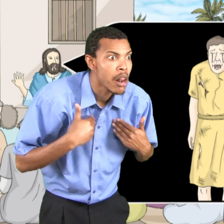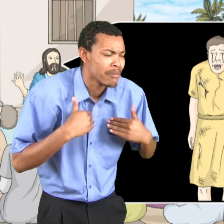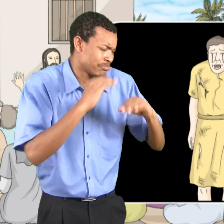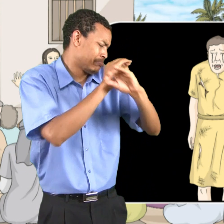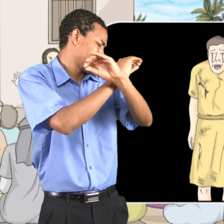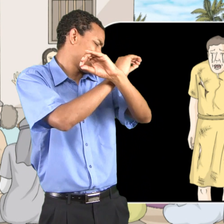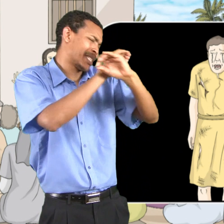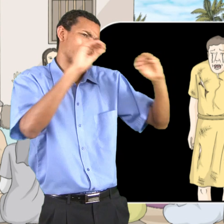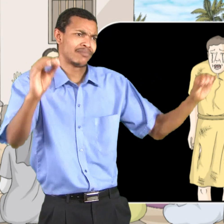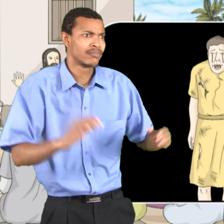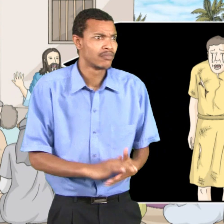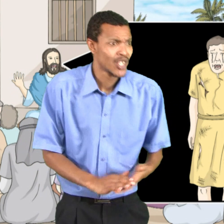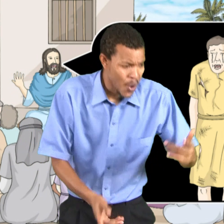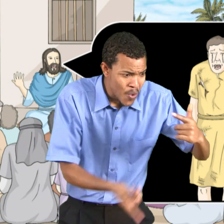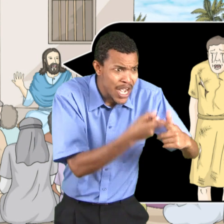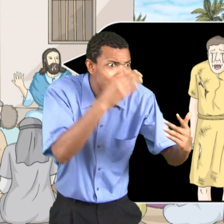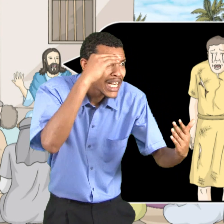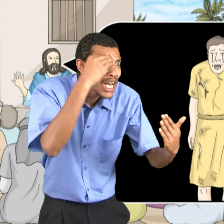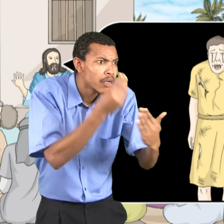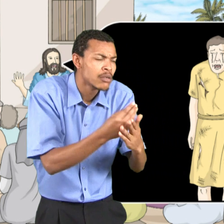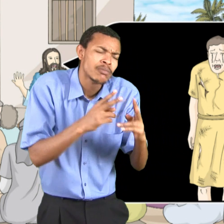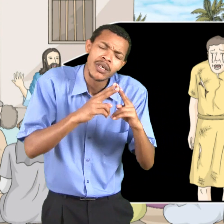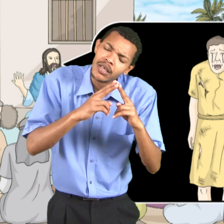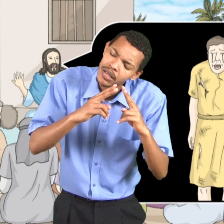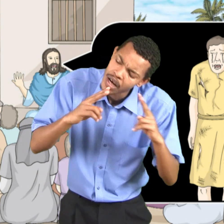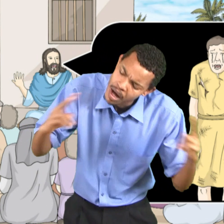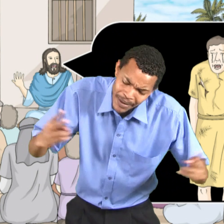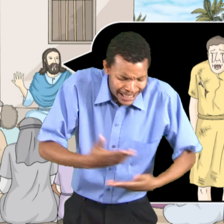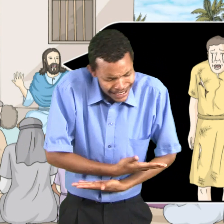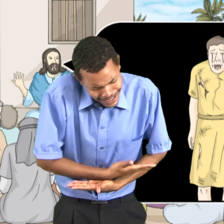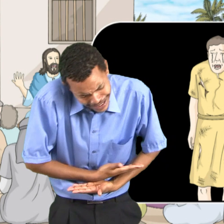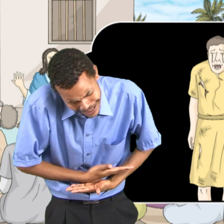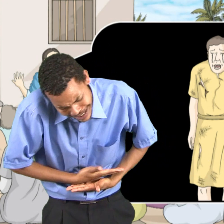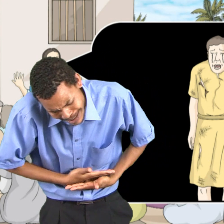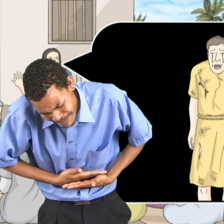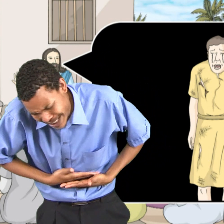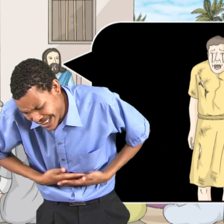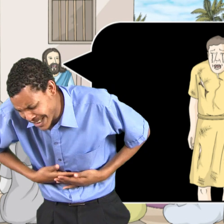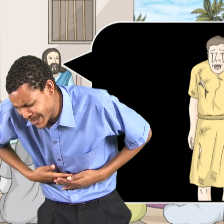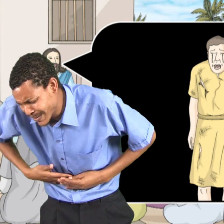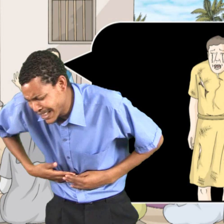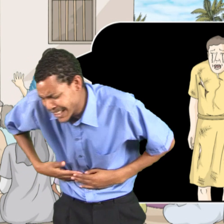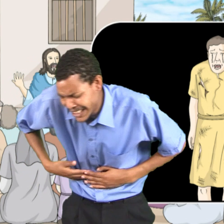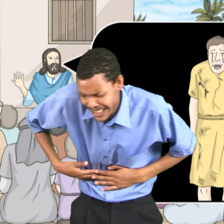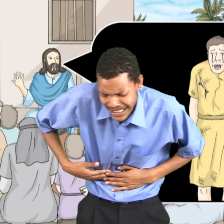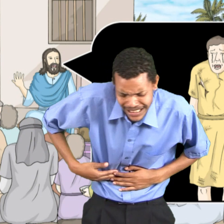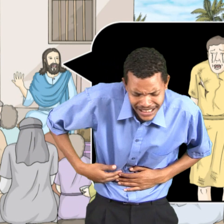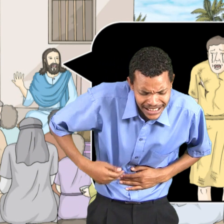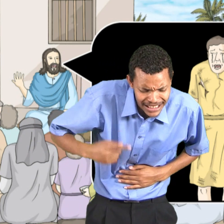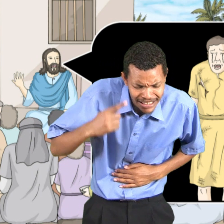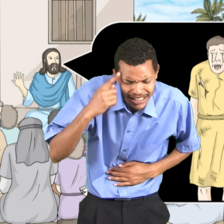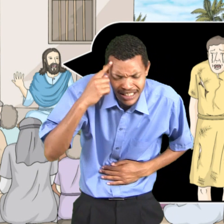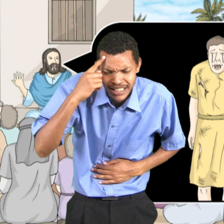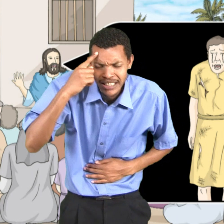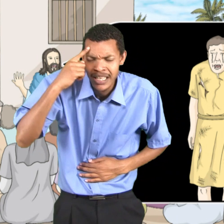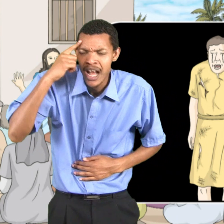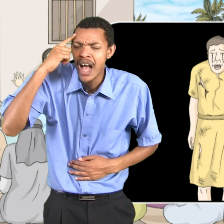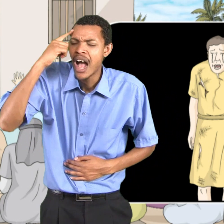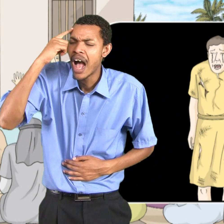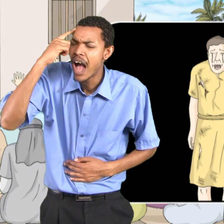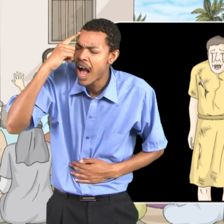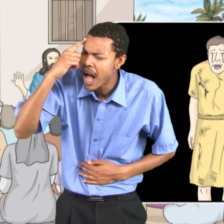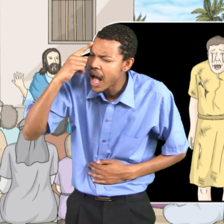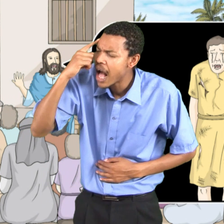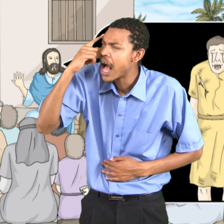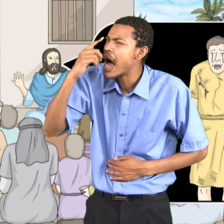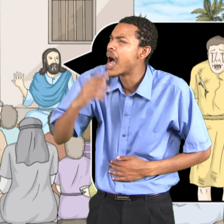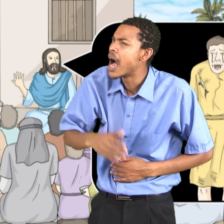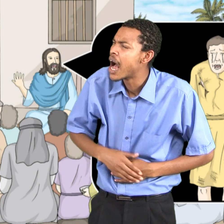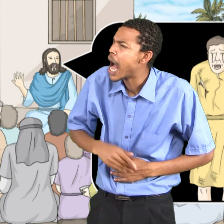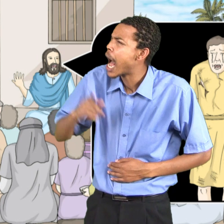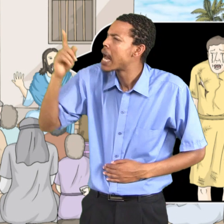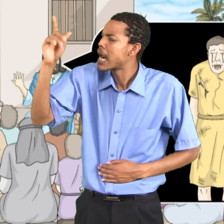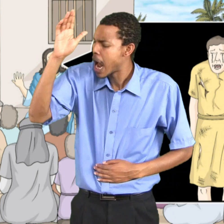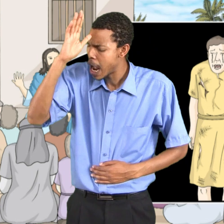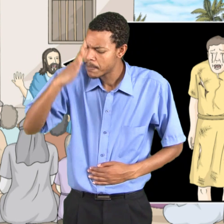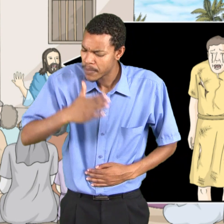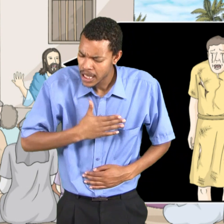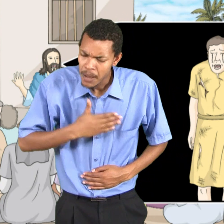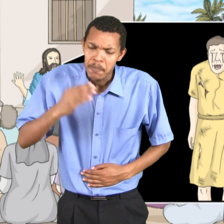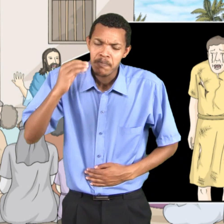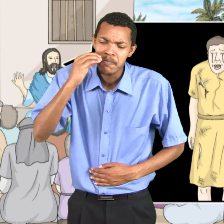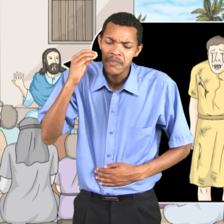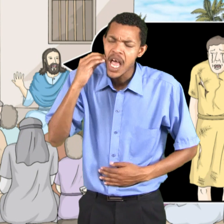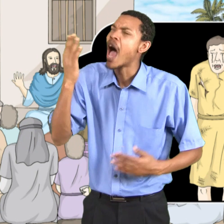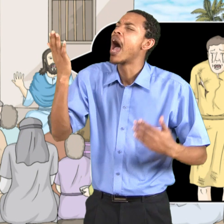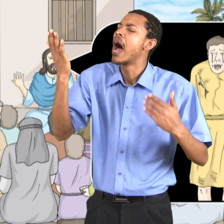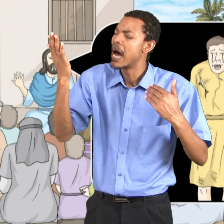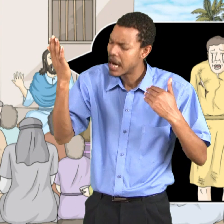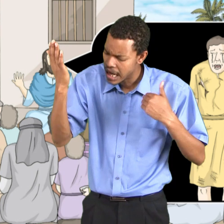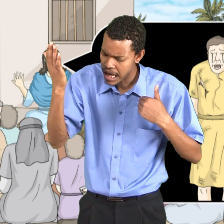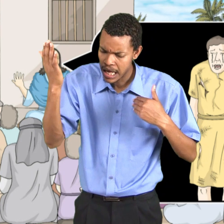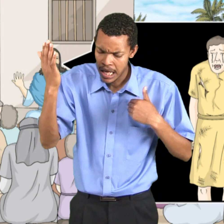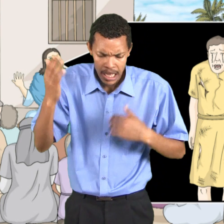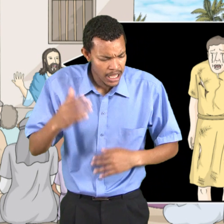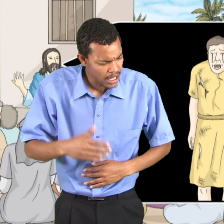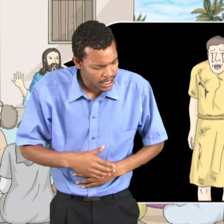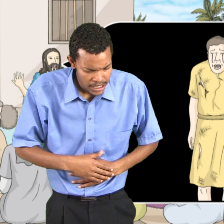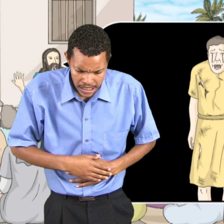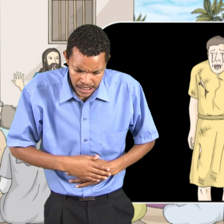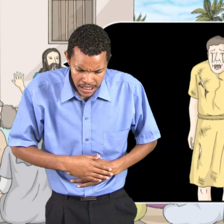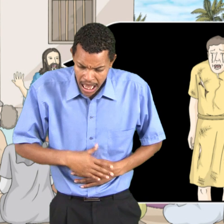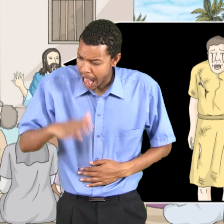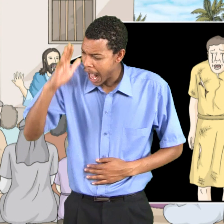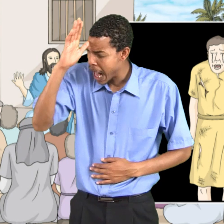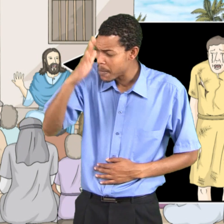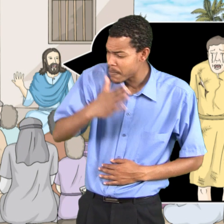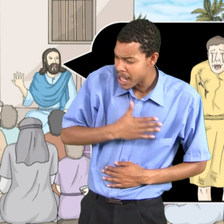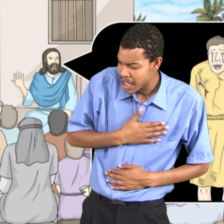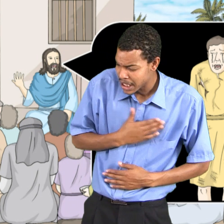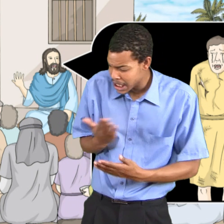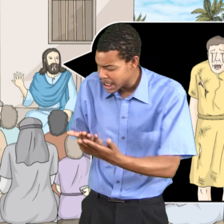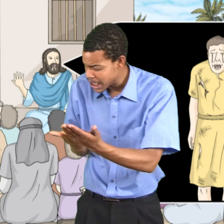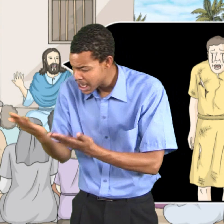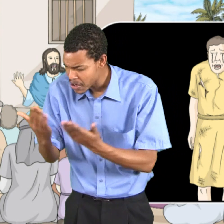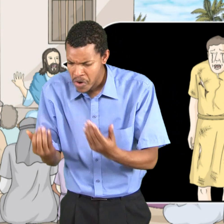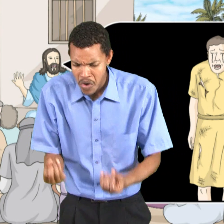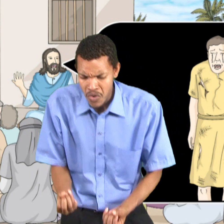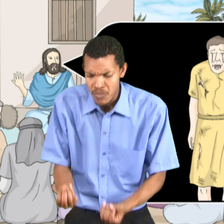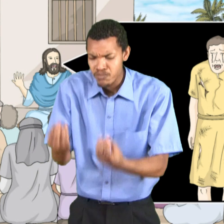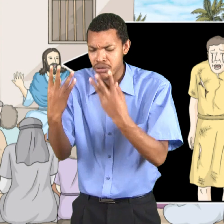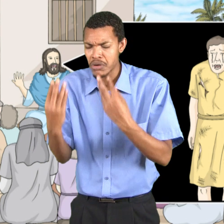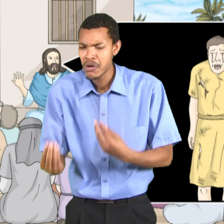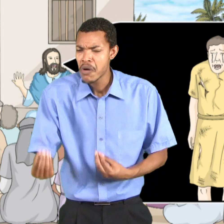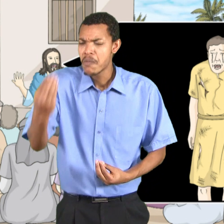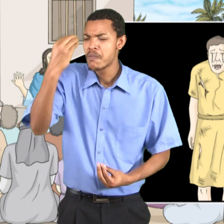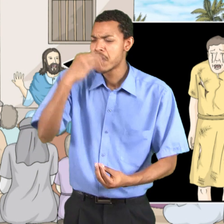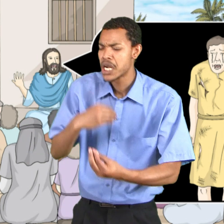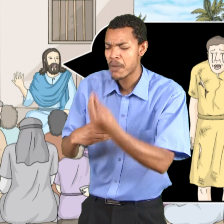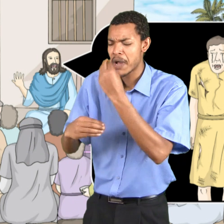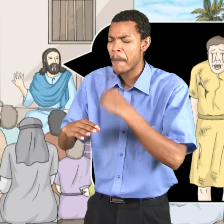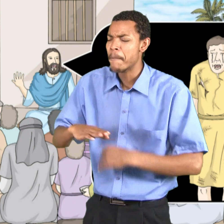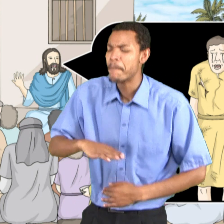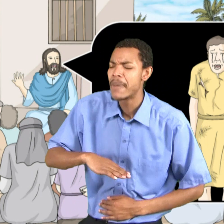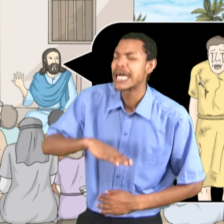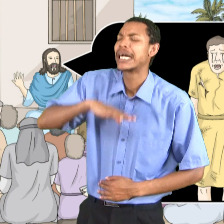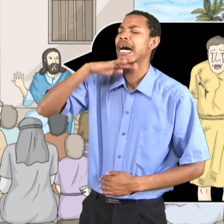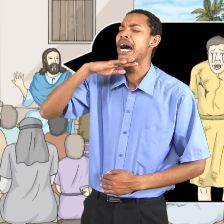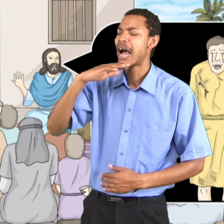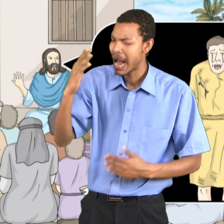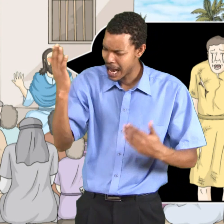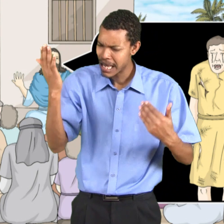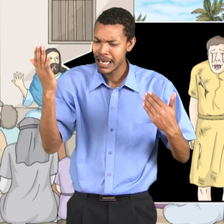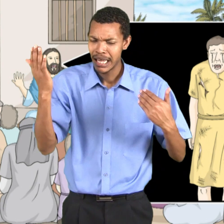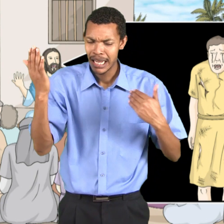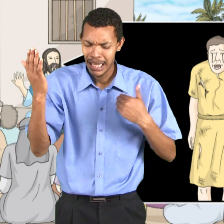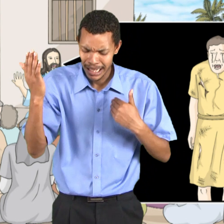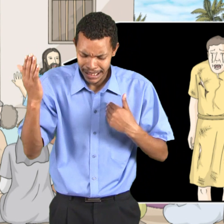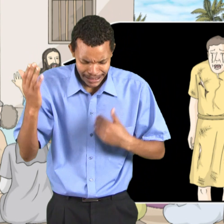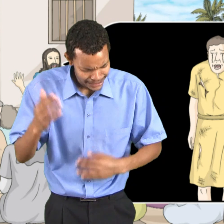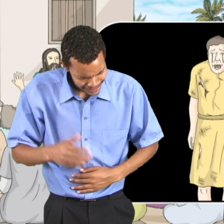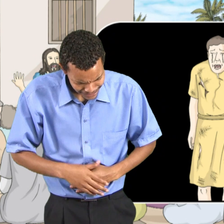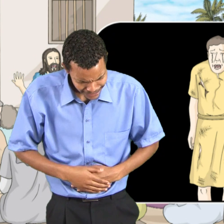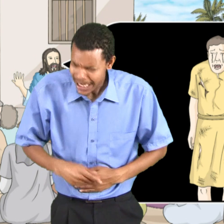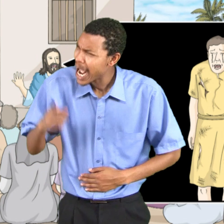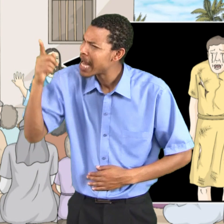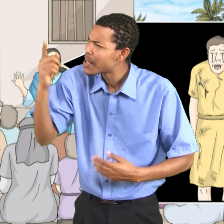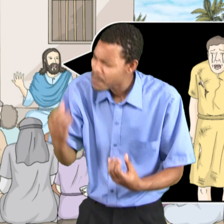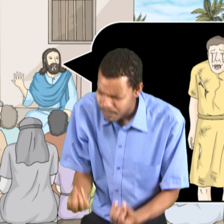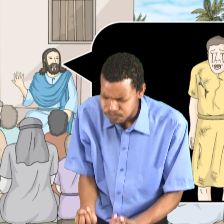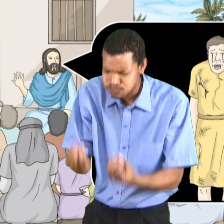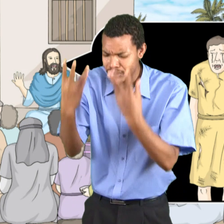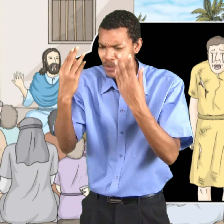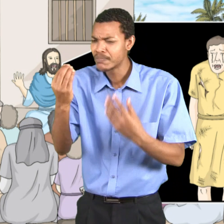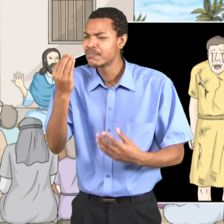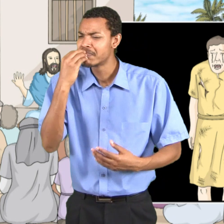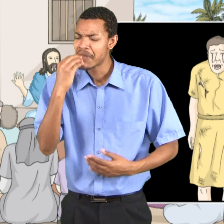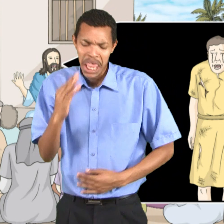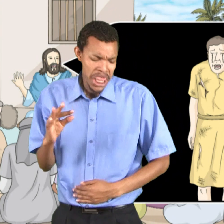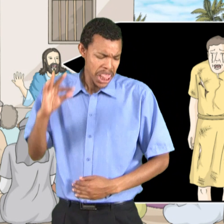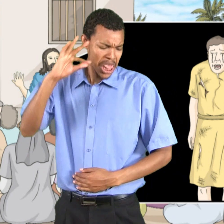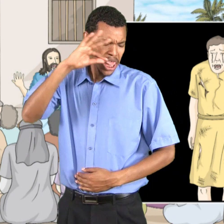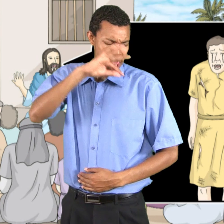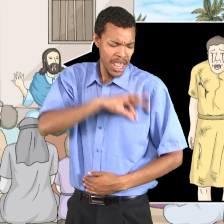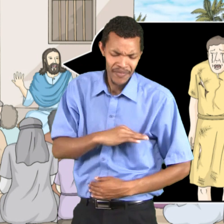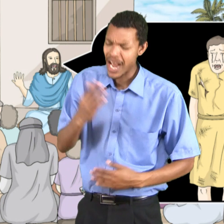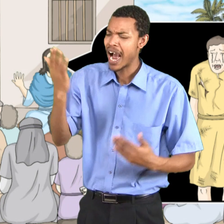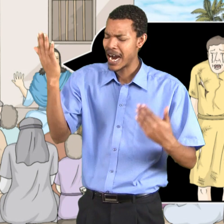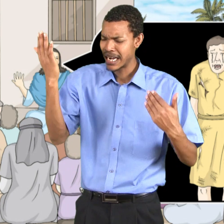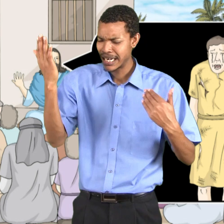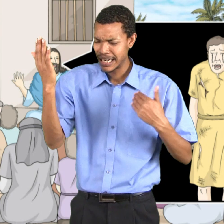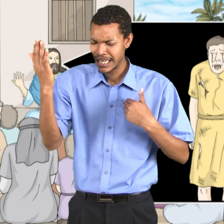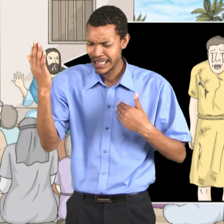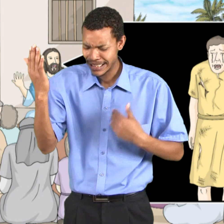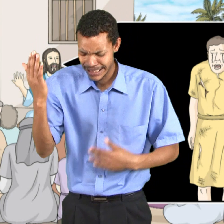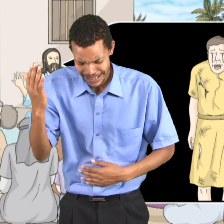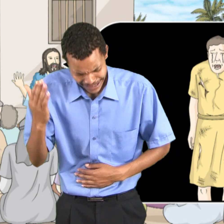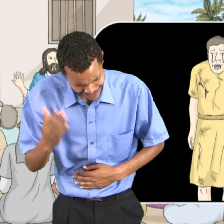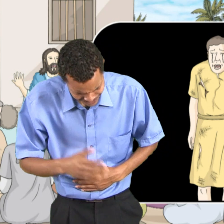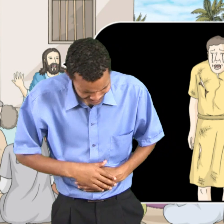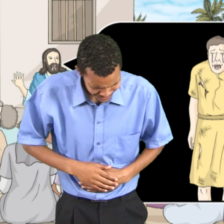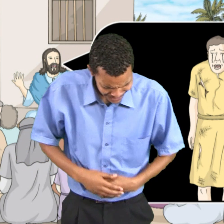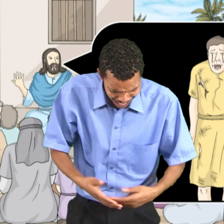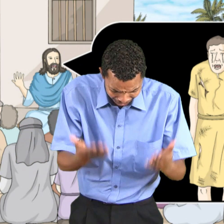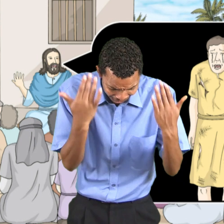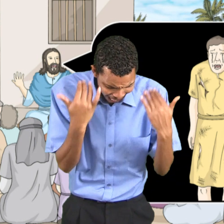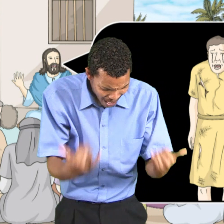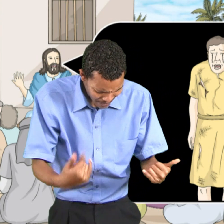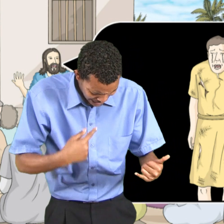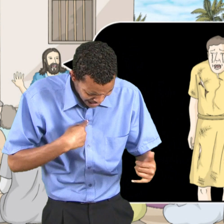Finally he came to his senses and said, ‘How many of my father’s hired servants have plenty of food?